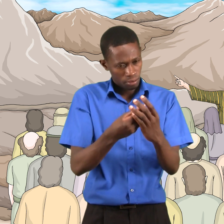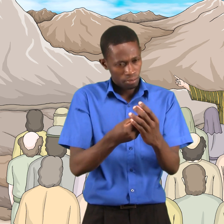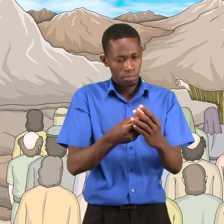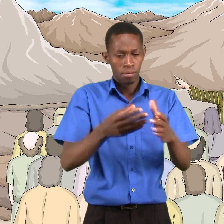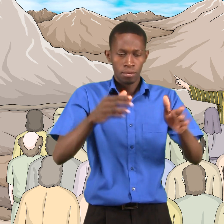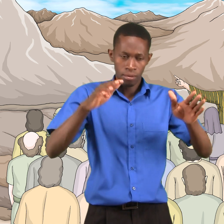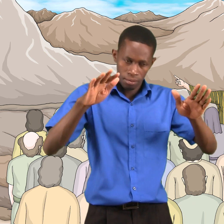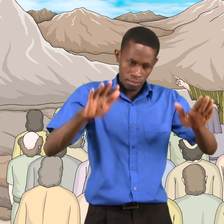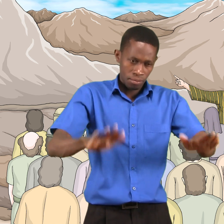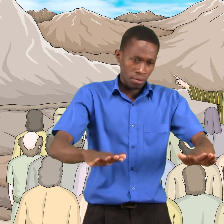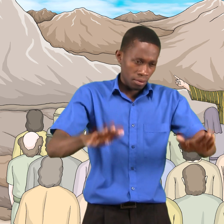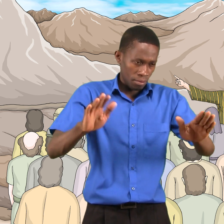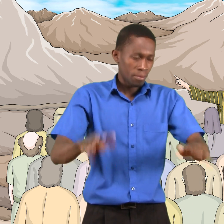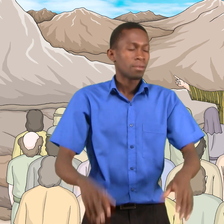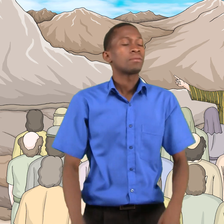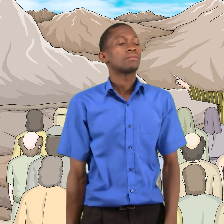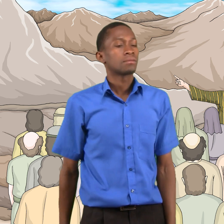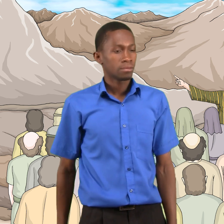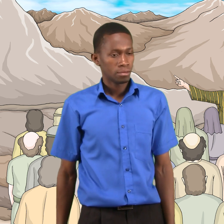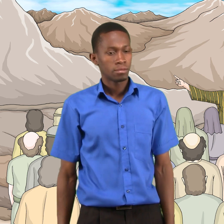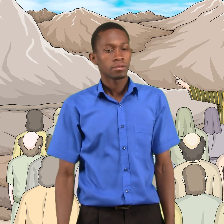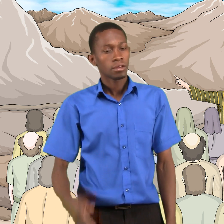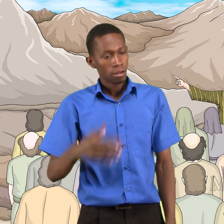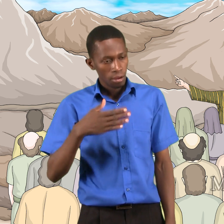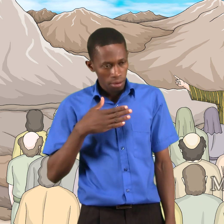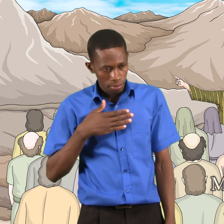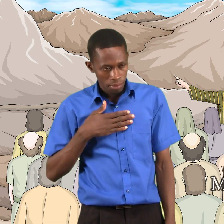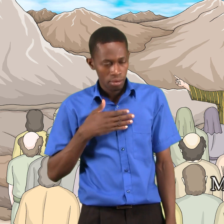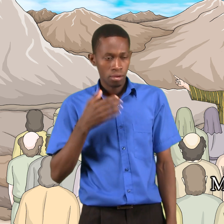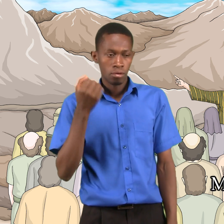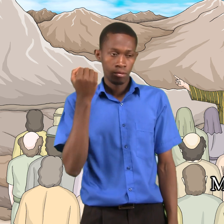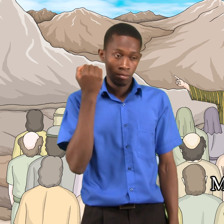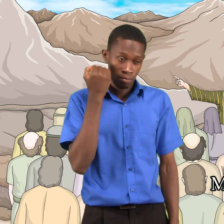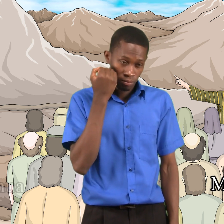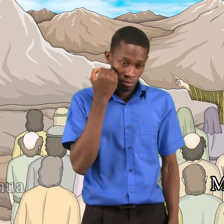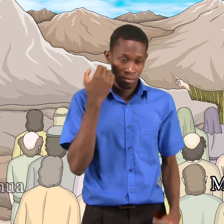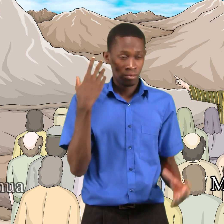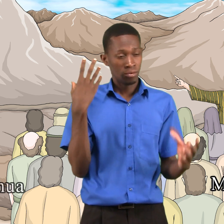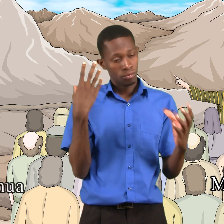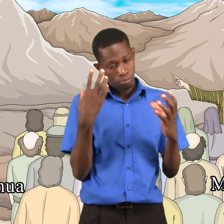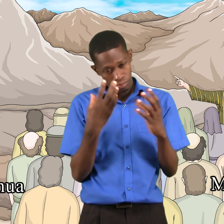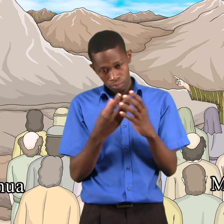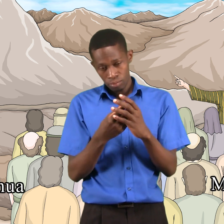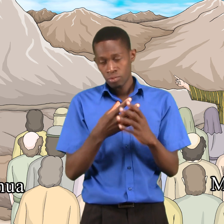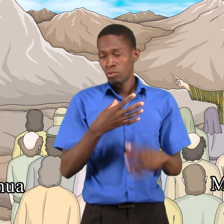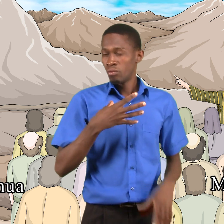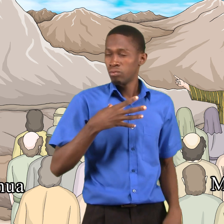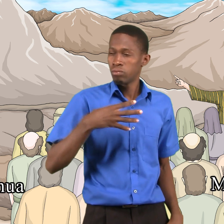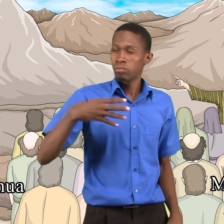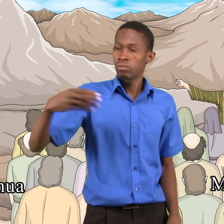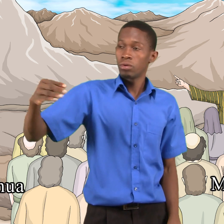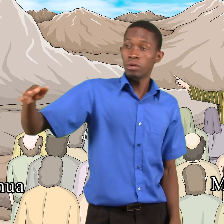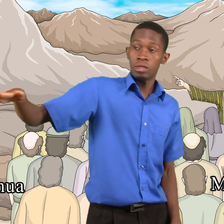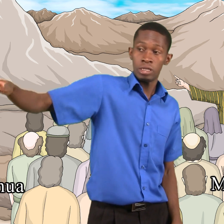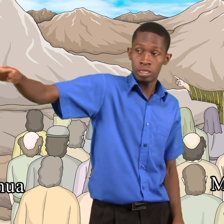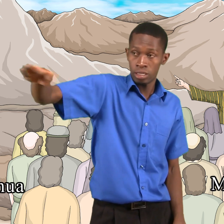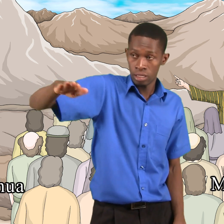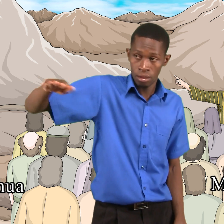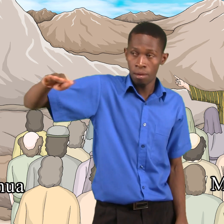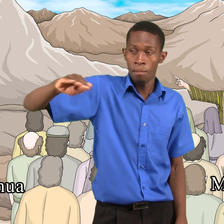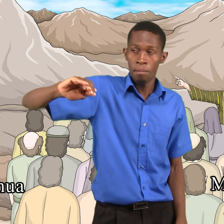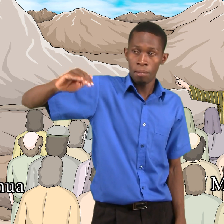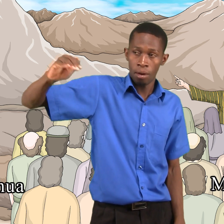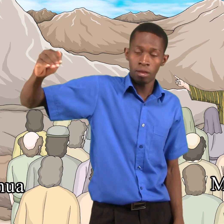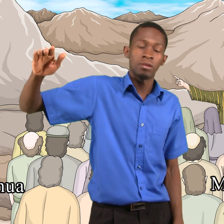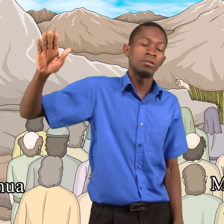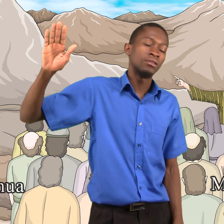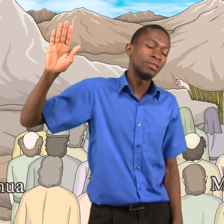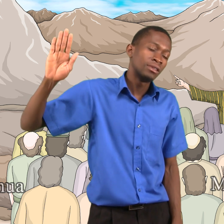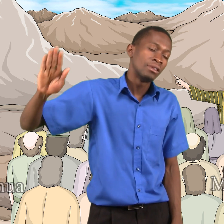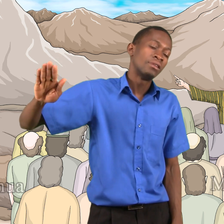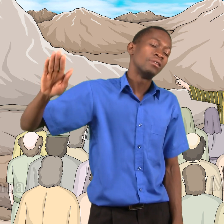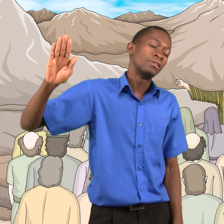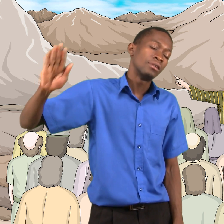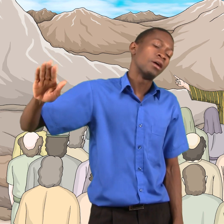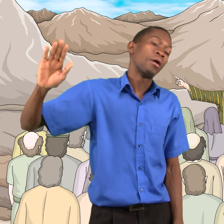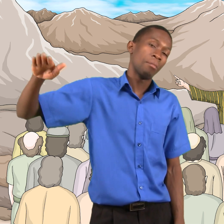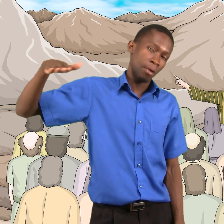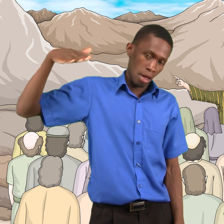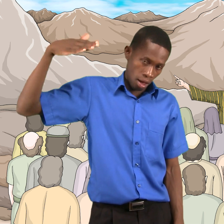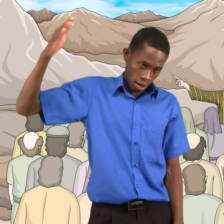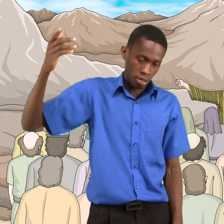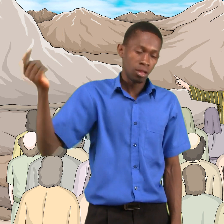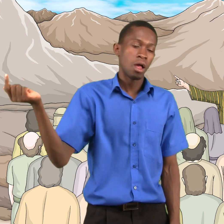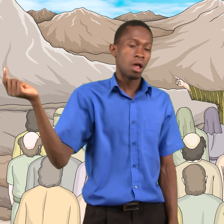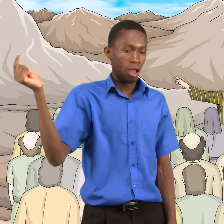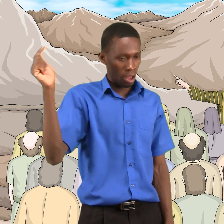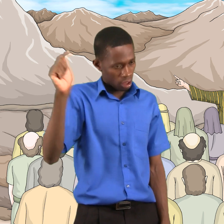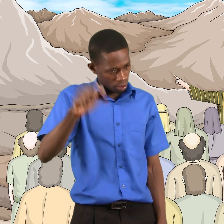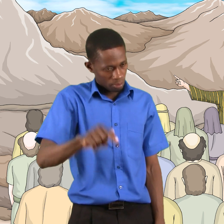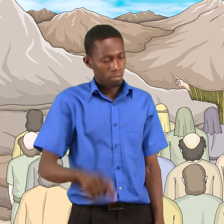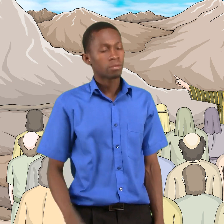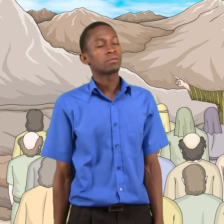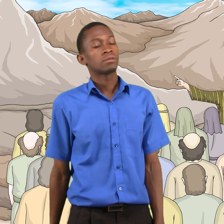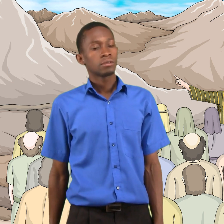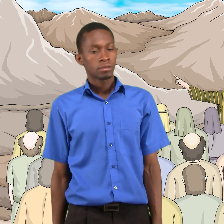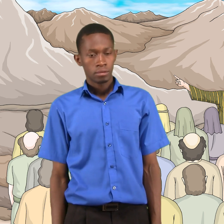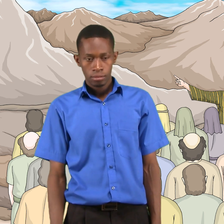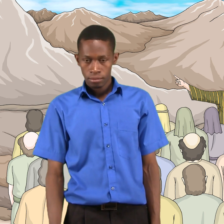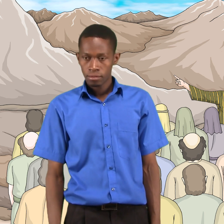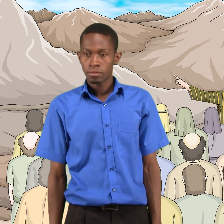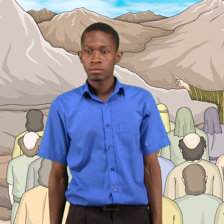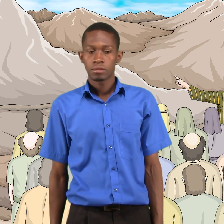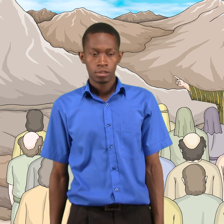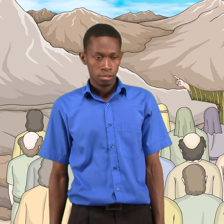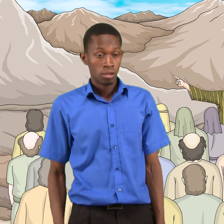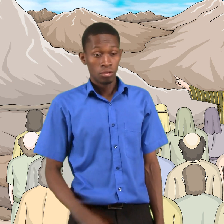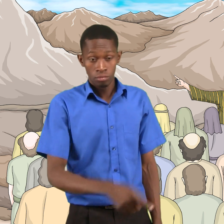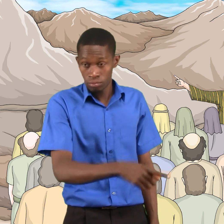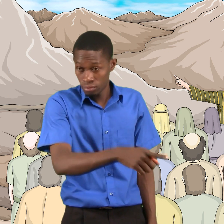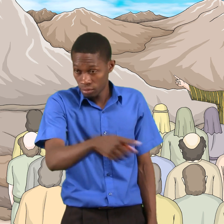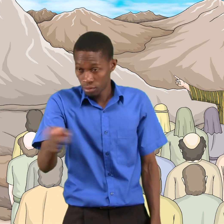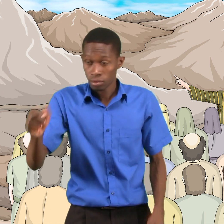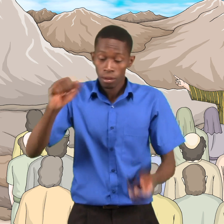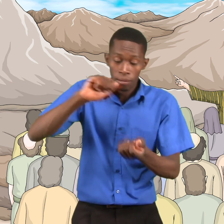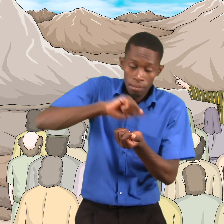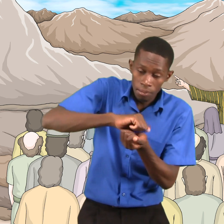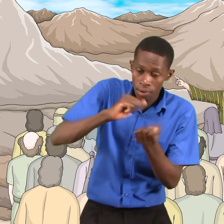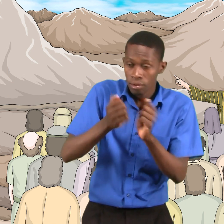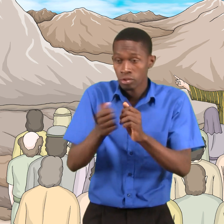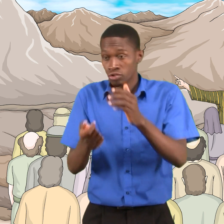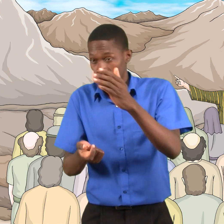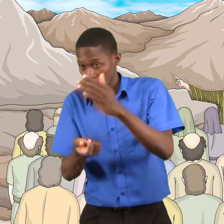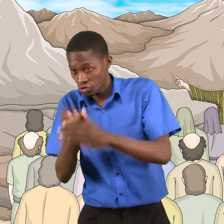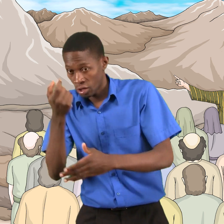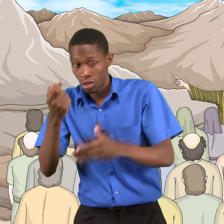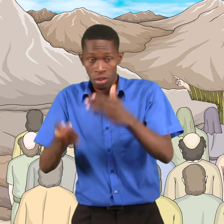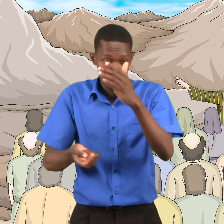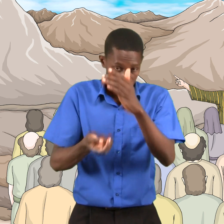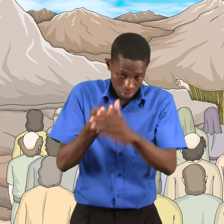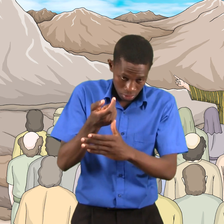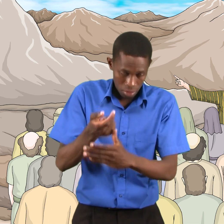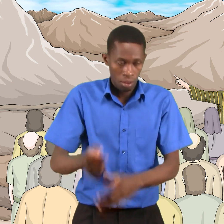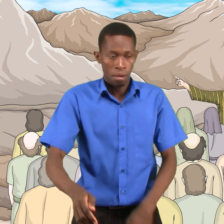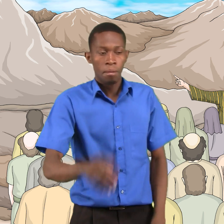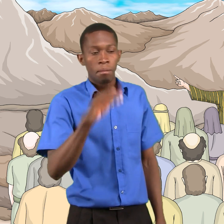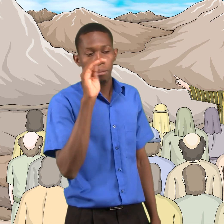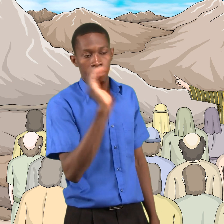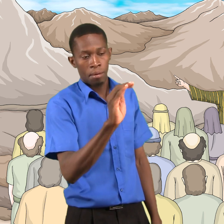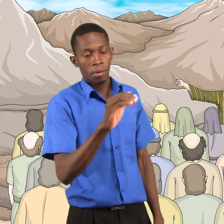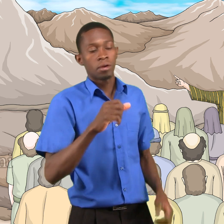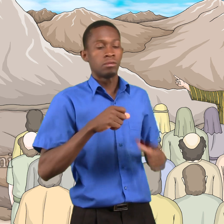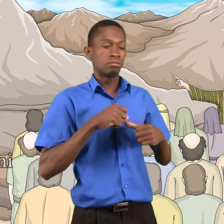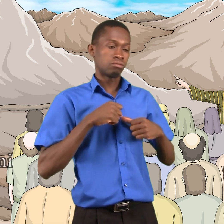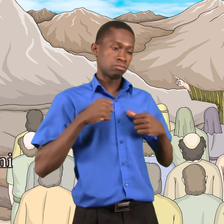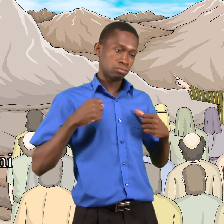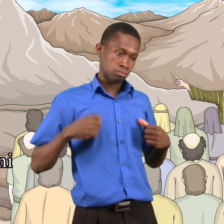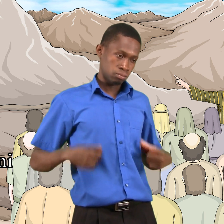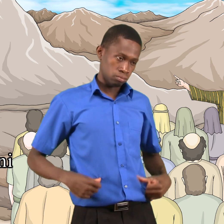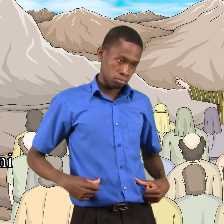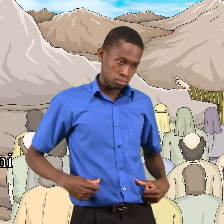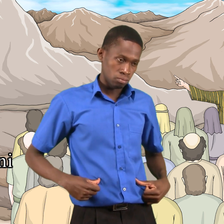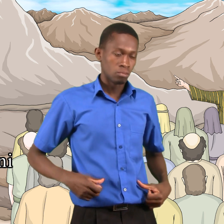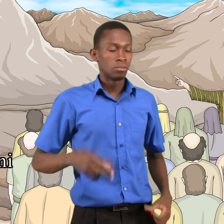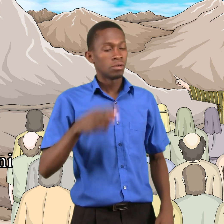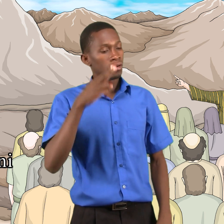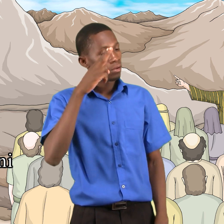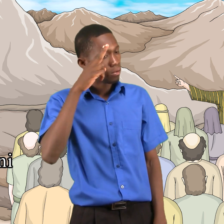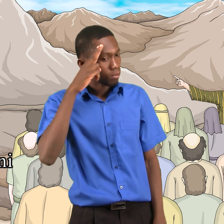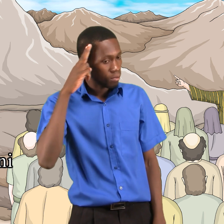And he said to the elders, “Wait here for us until we return to you.